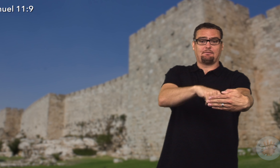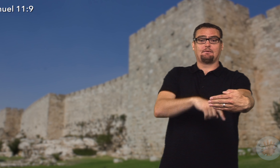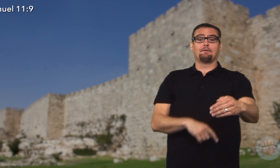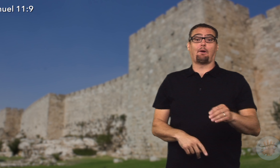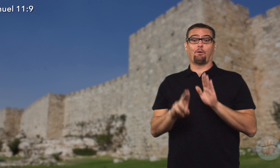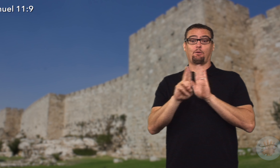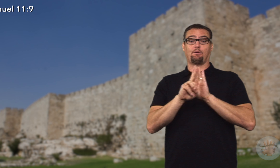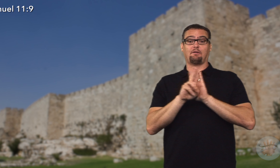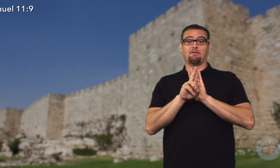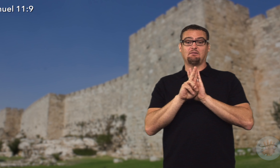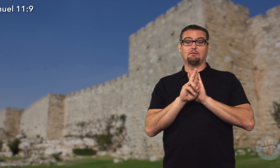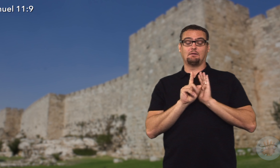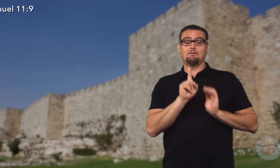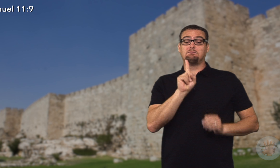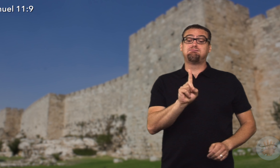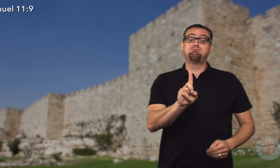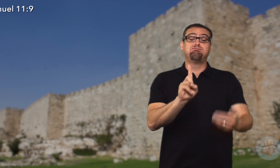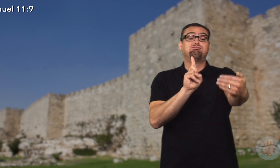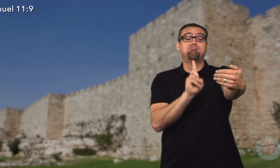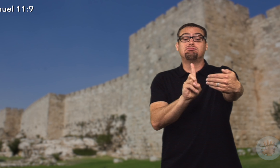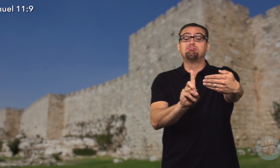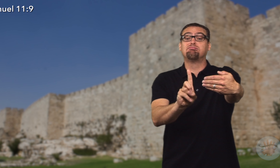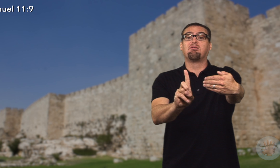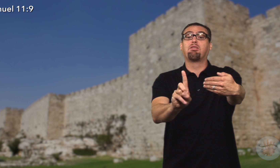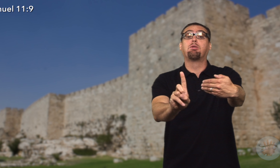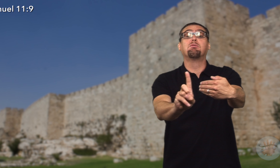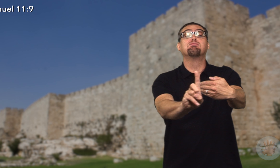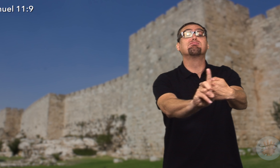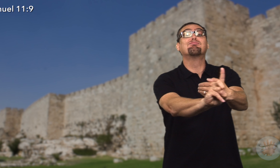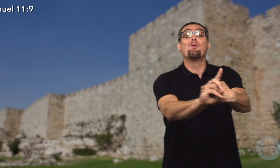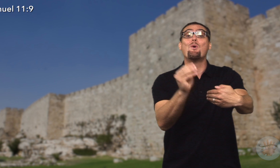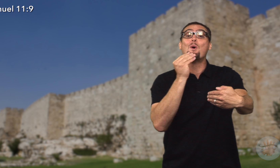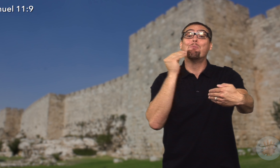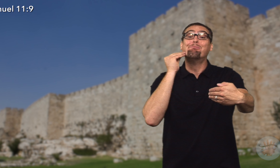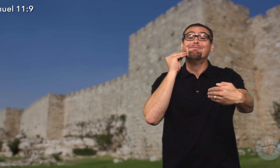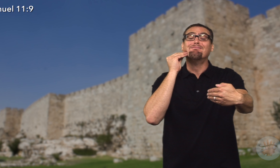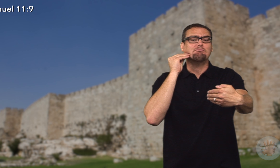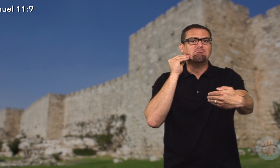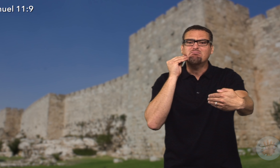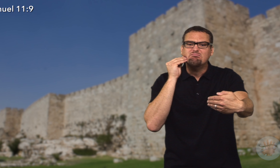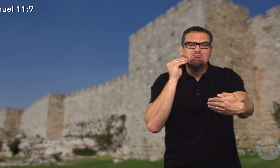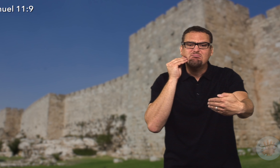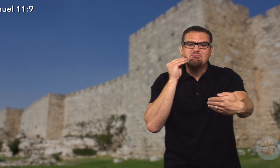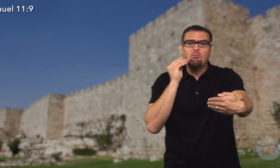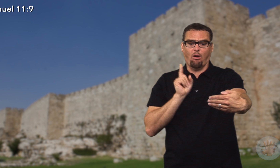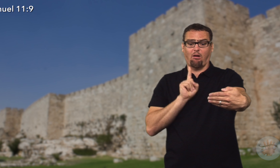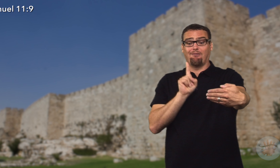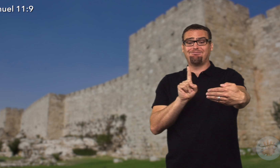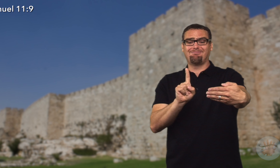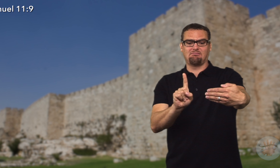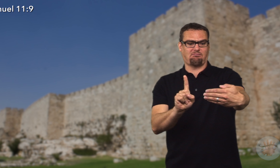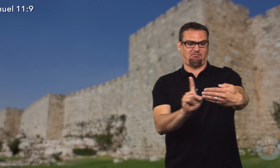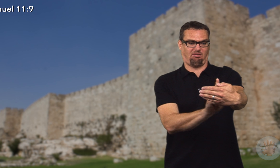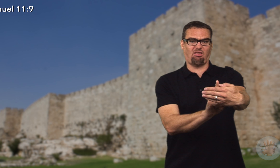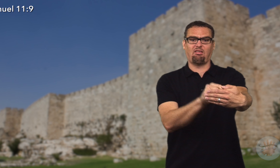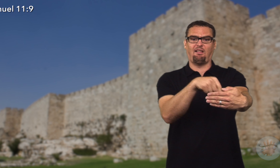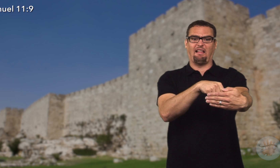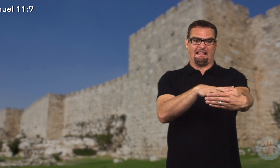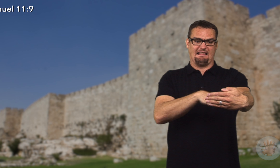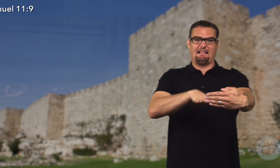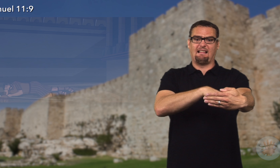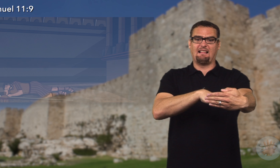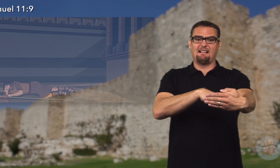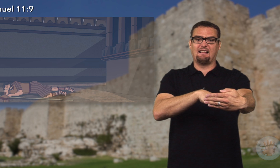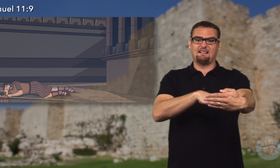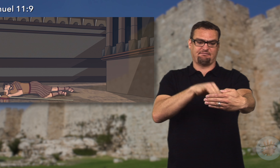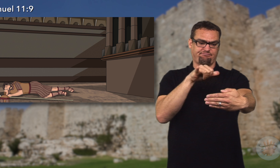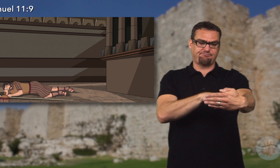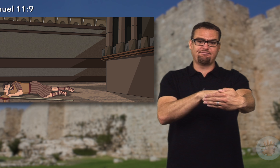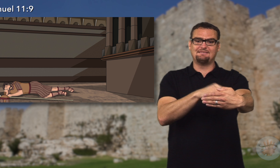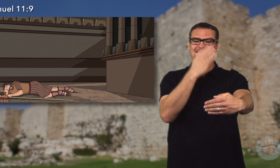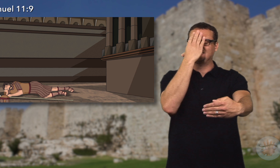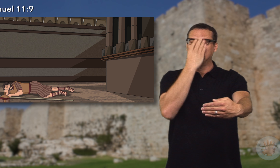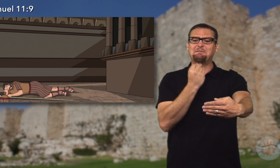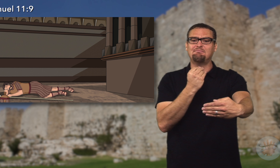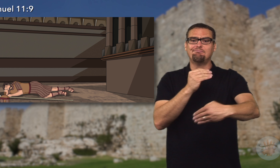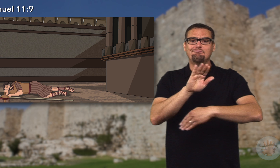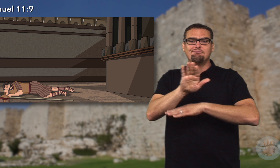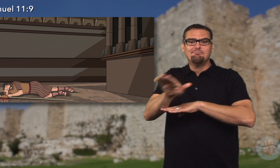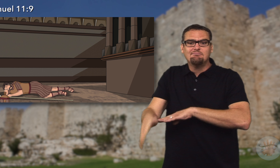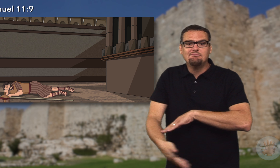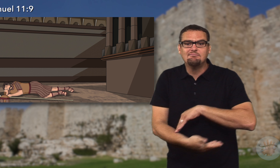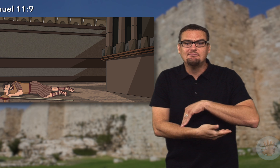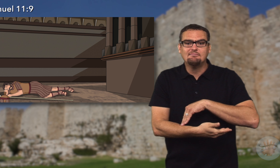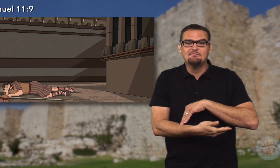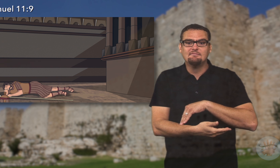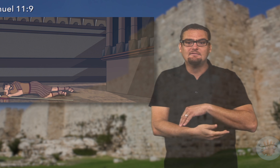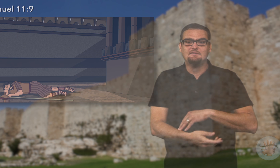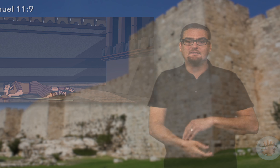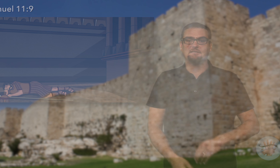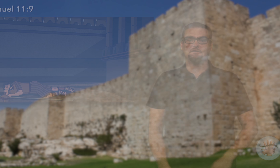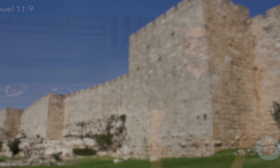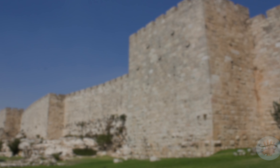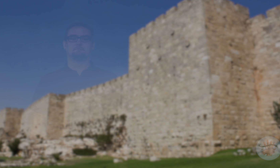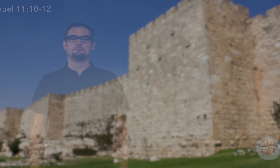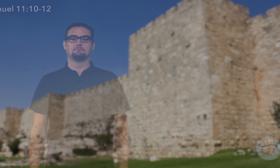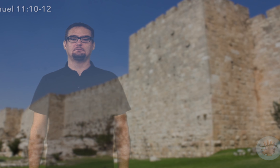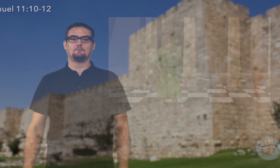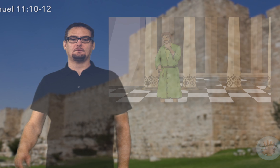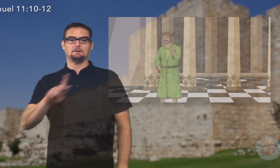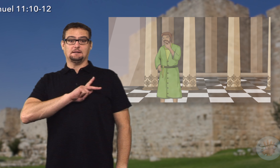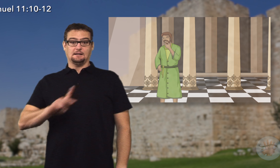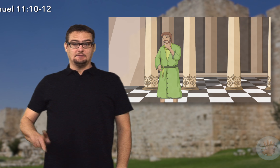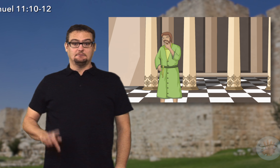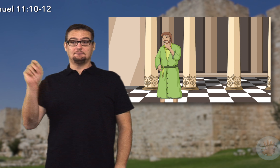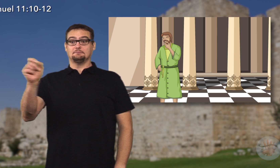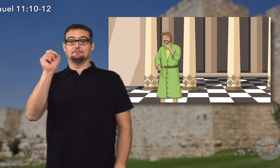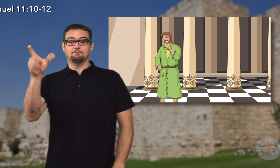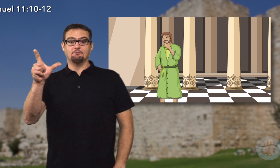he did not go down to his house.